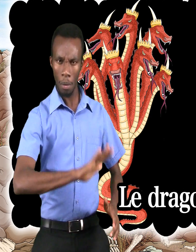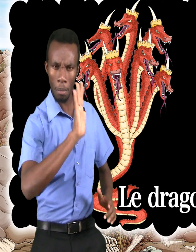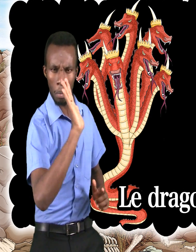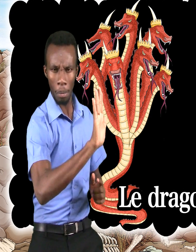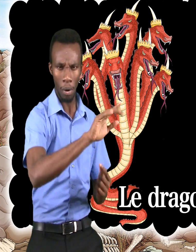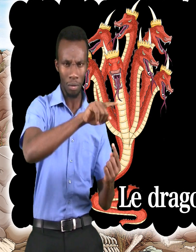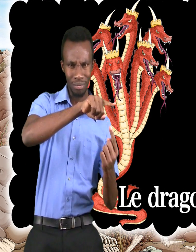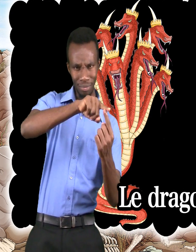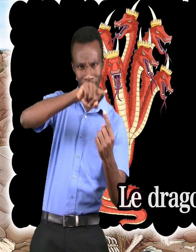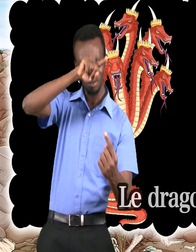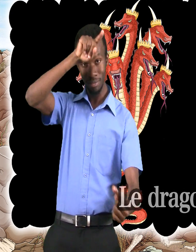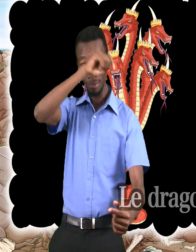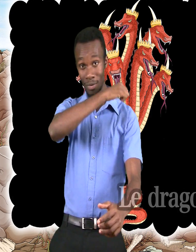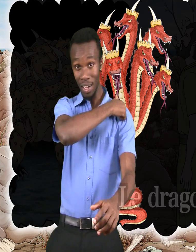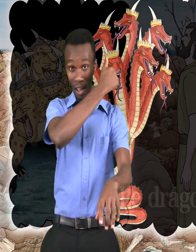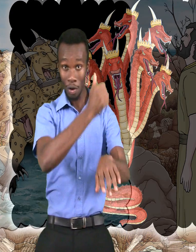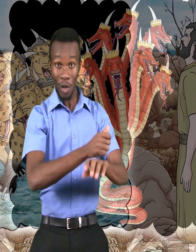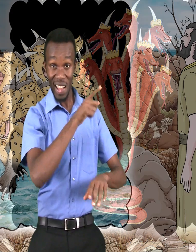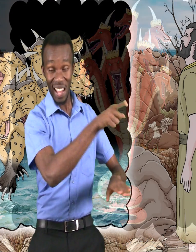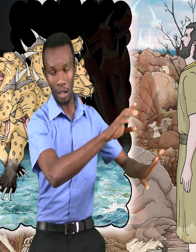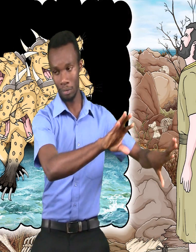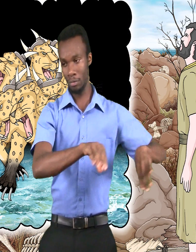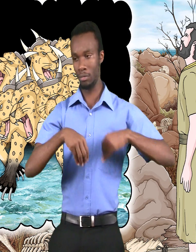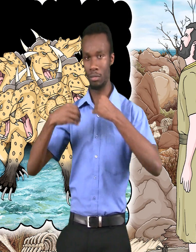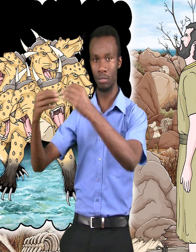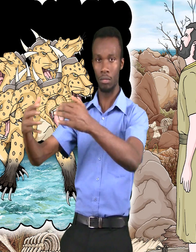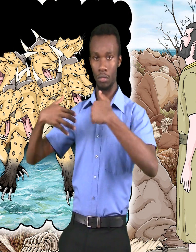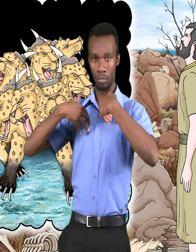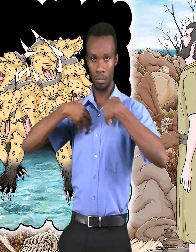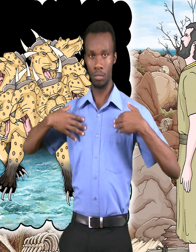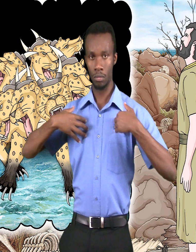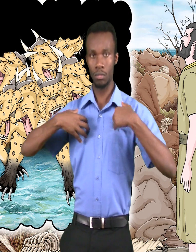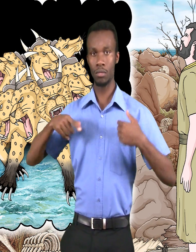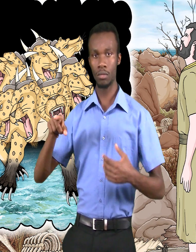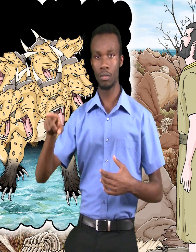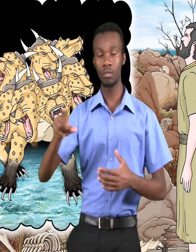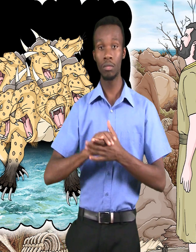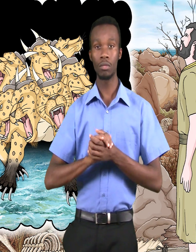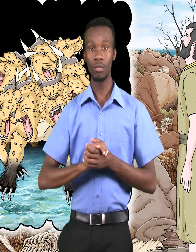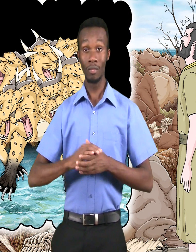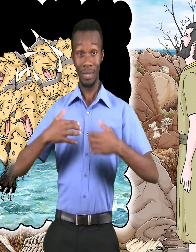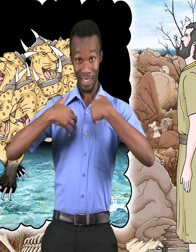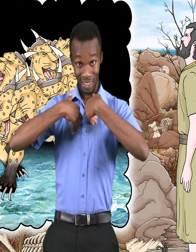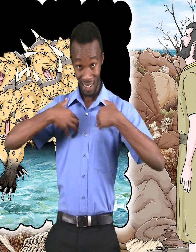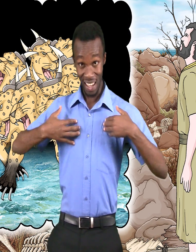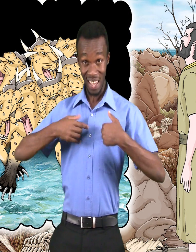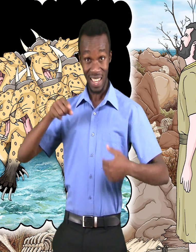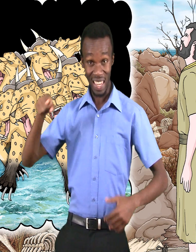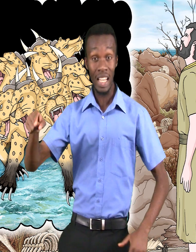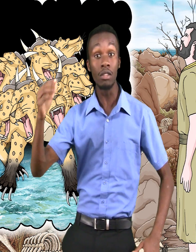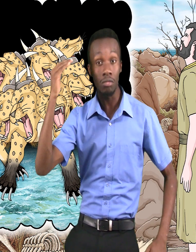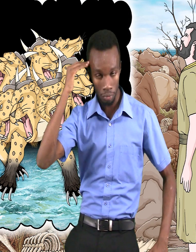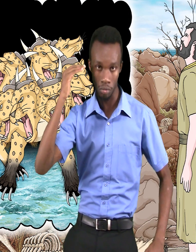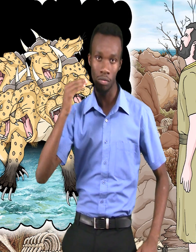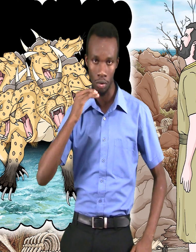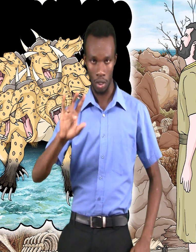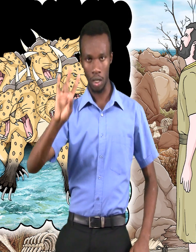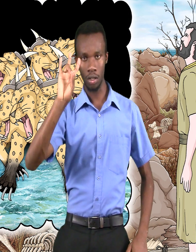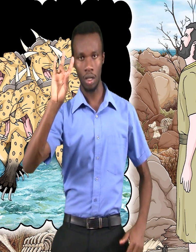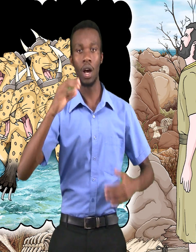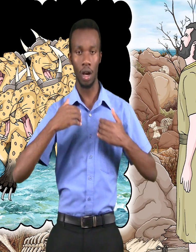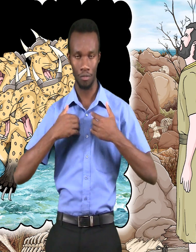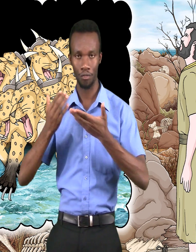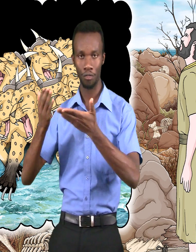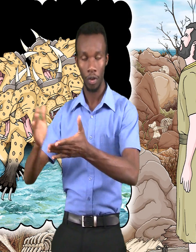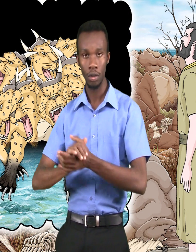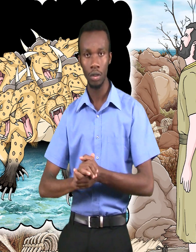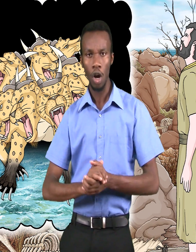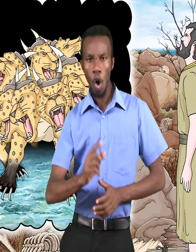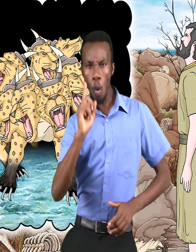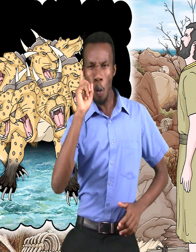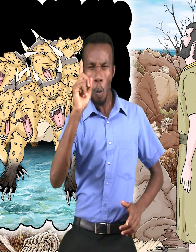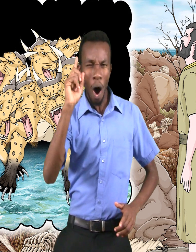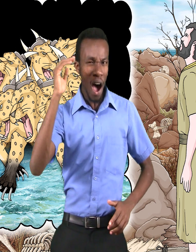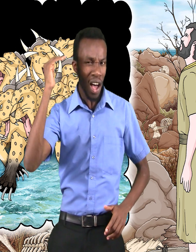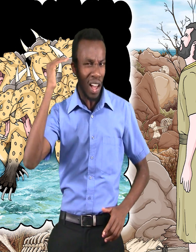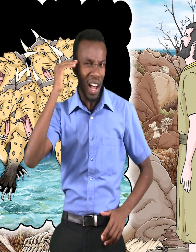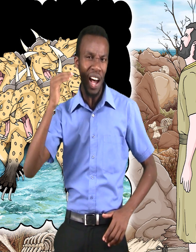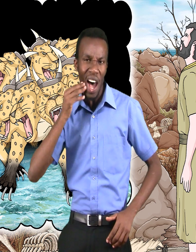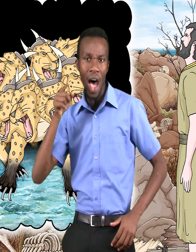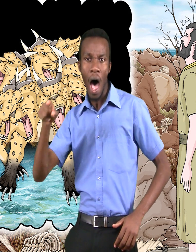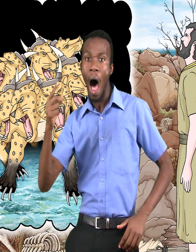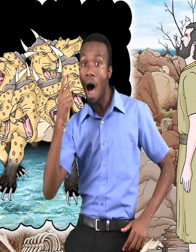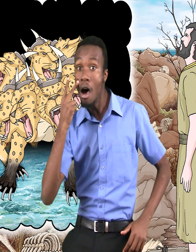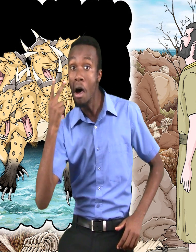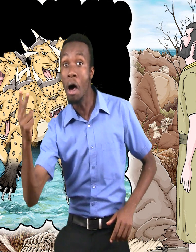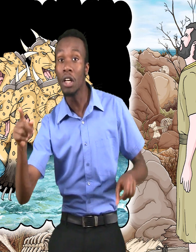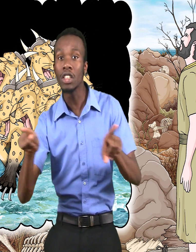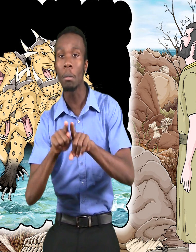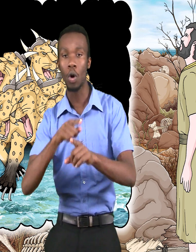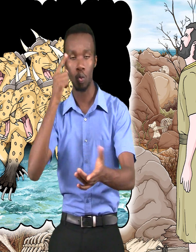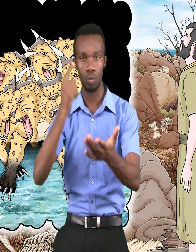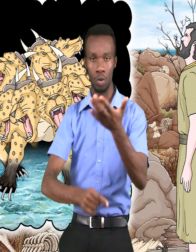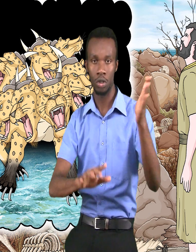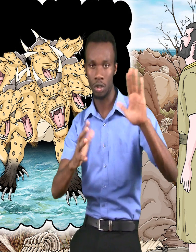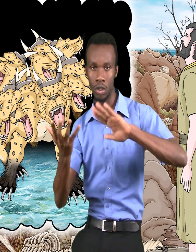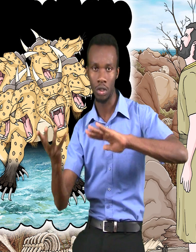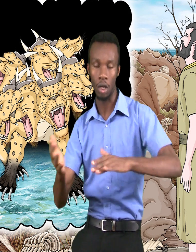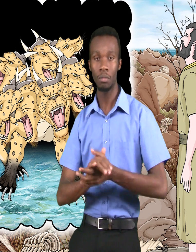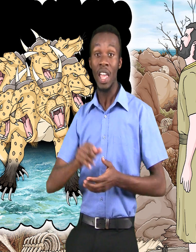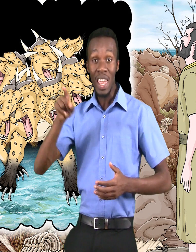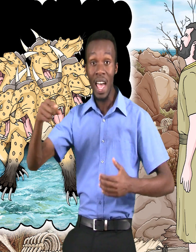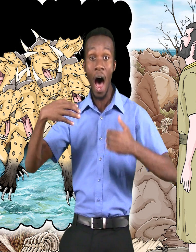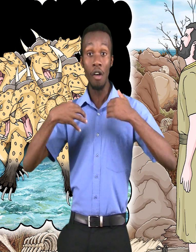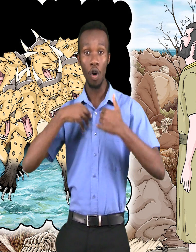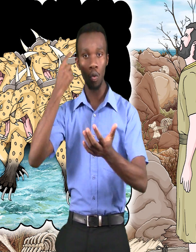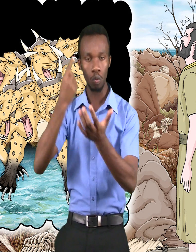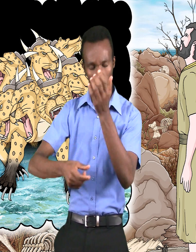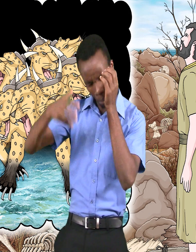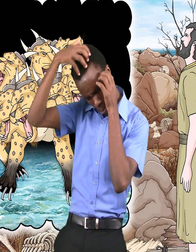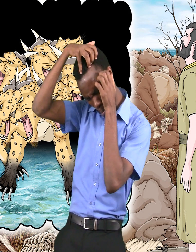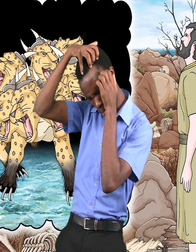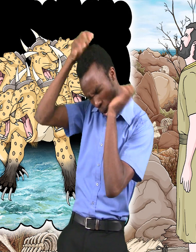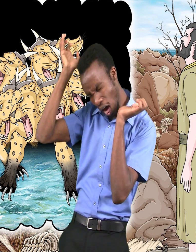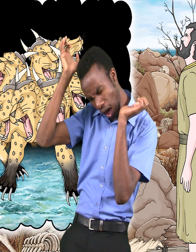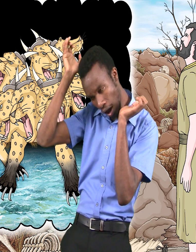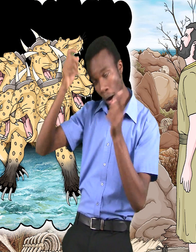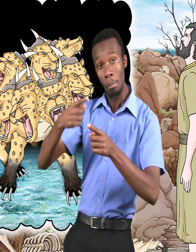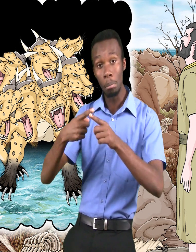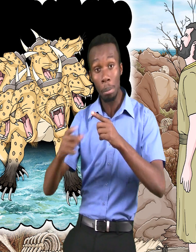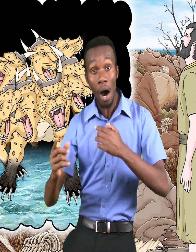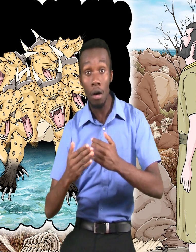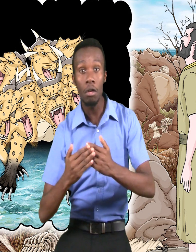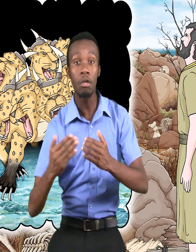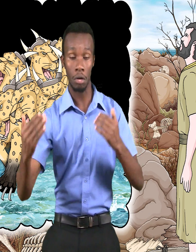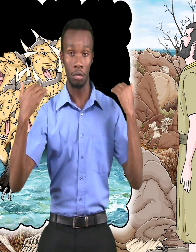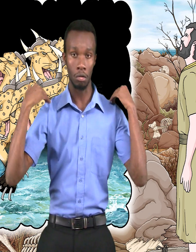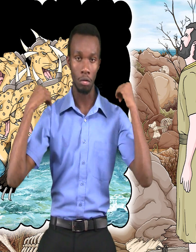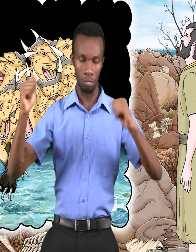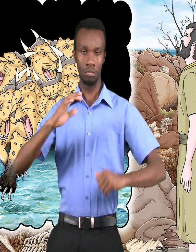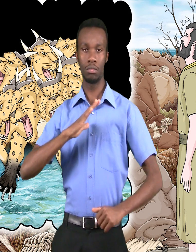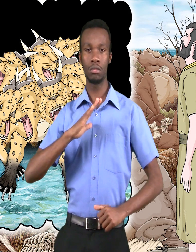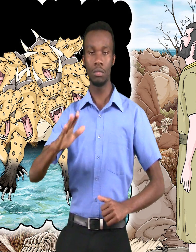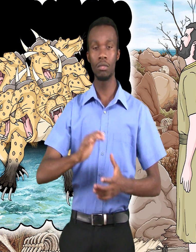One of the heads of the beast appeared to be mortally wounded.